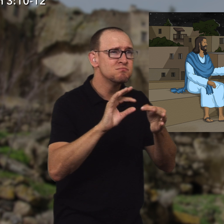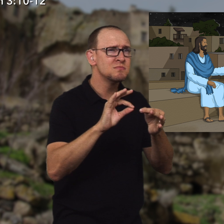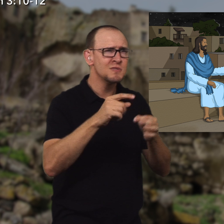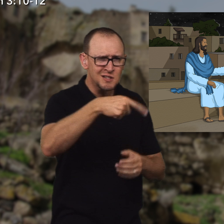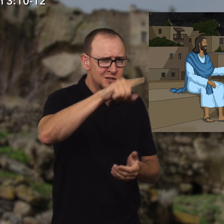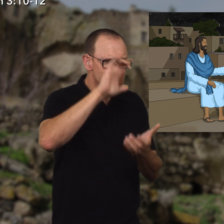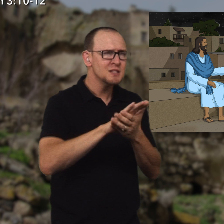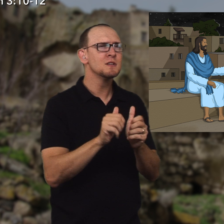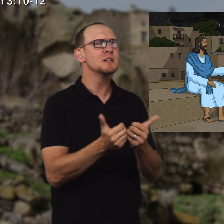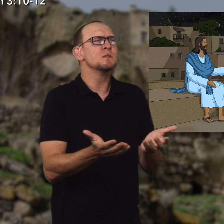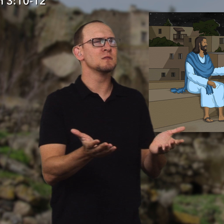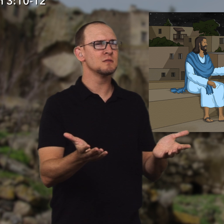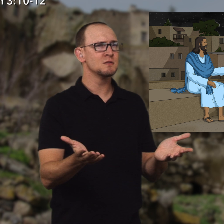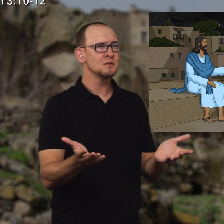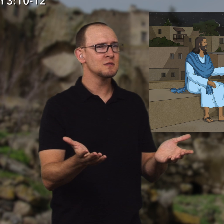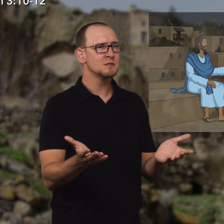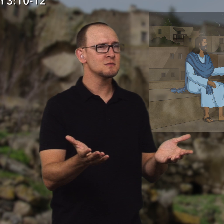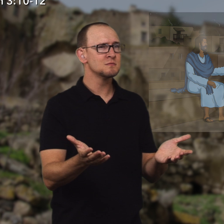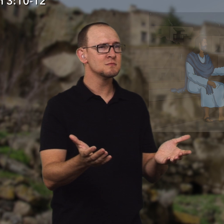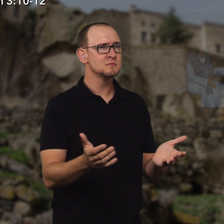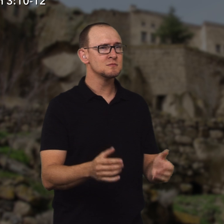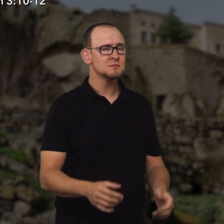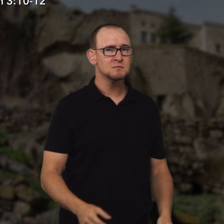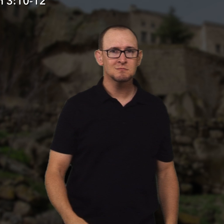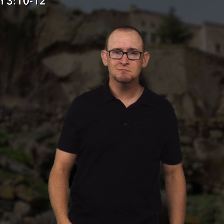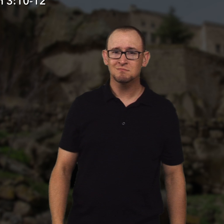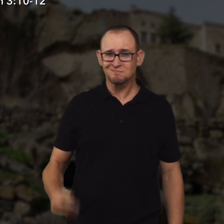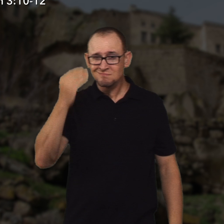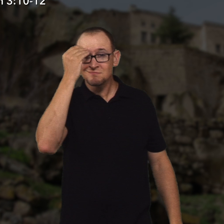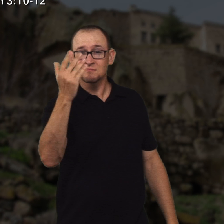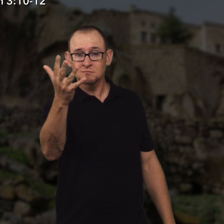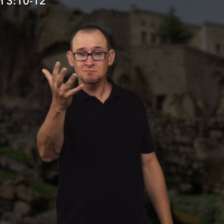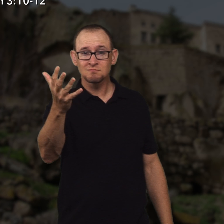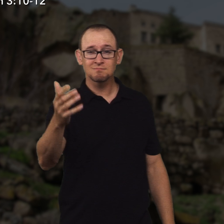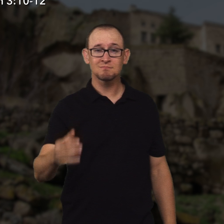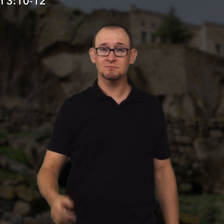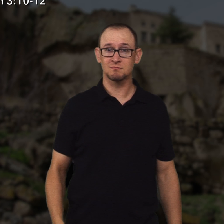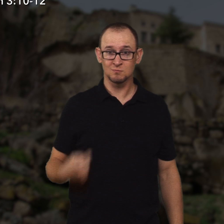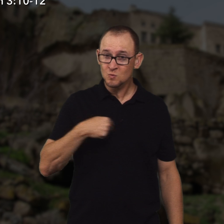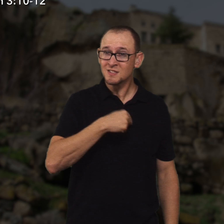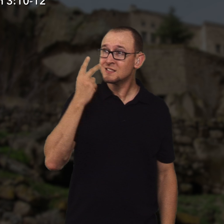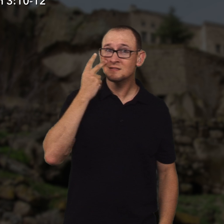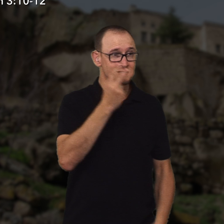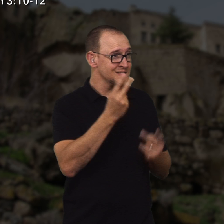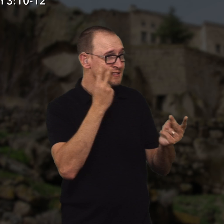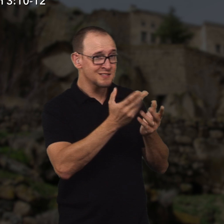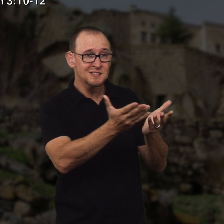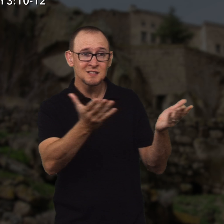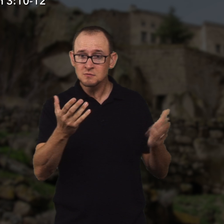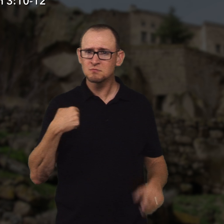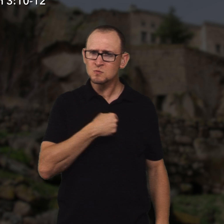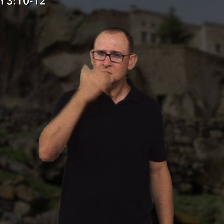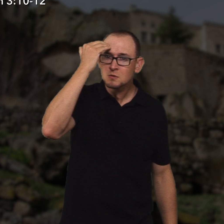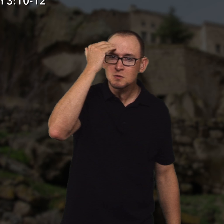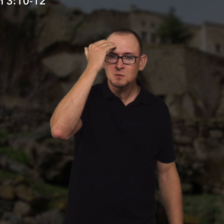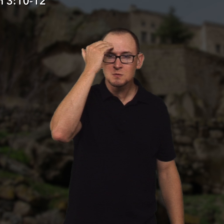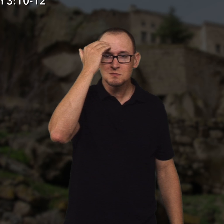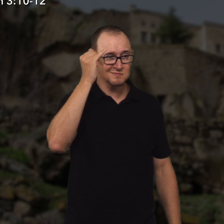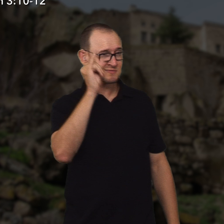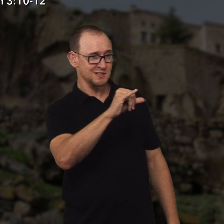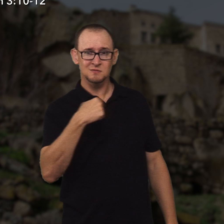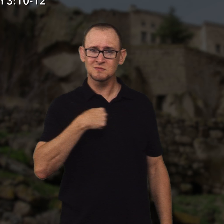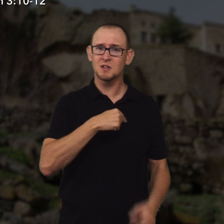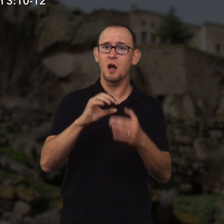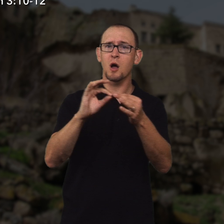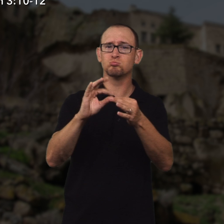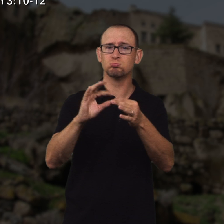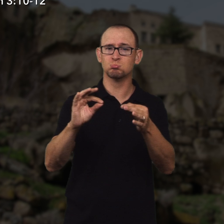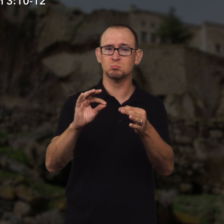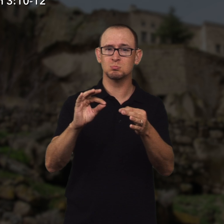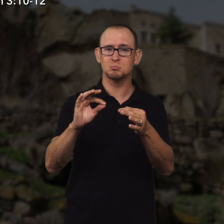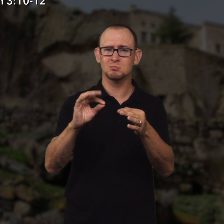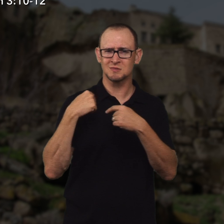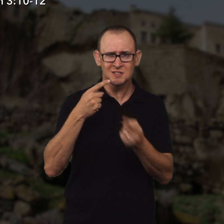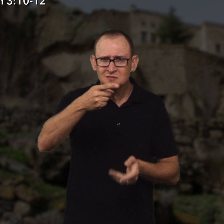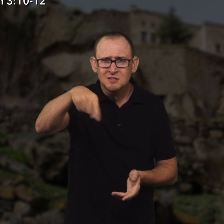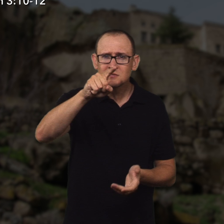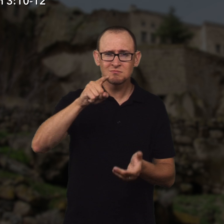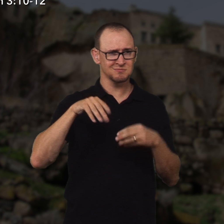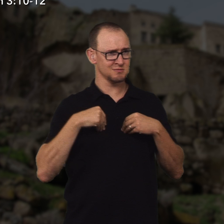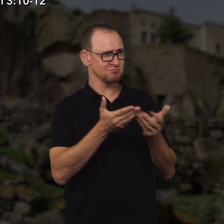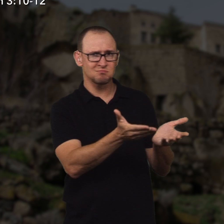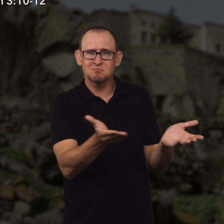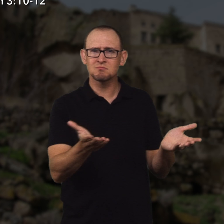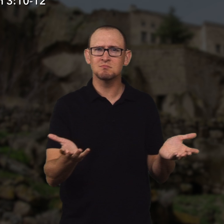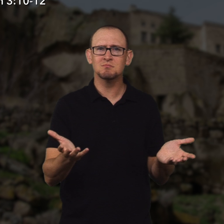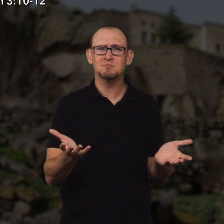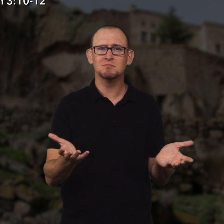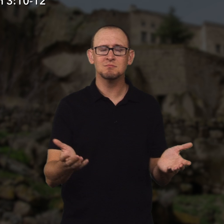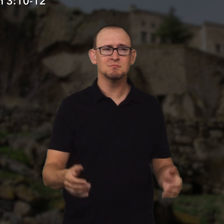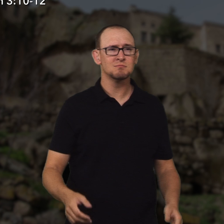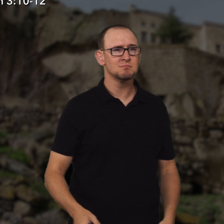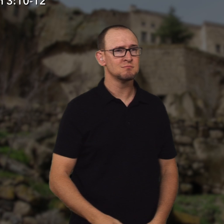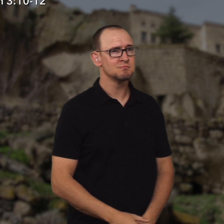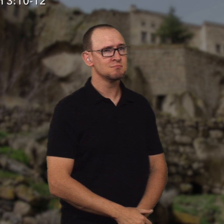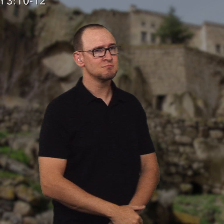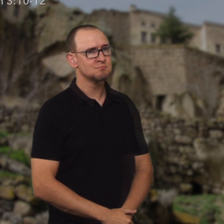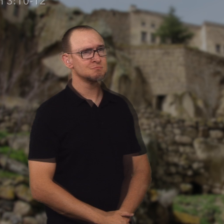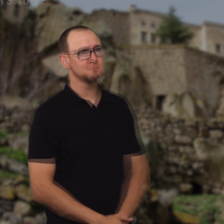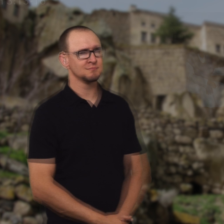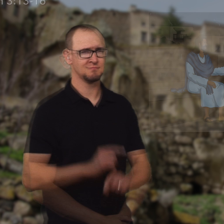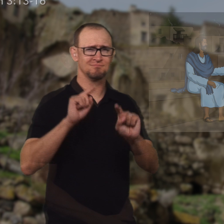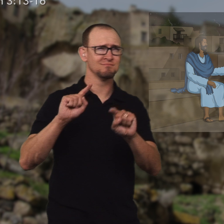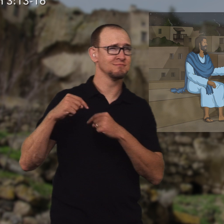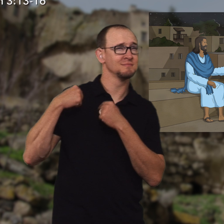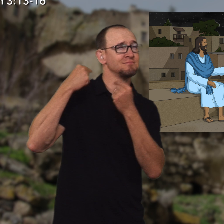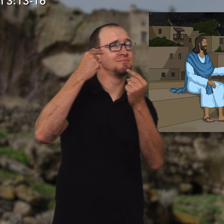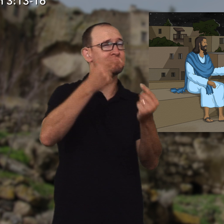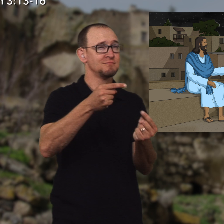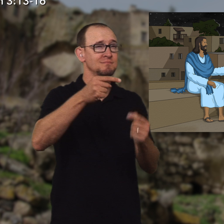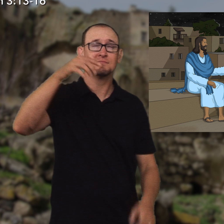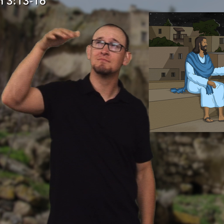If I have told you about earthly things and you do not believe, how will you believe if I tell you about heavenly things?